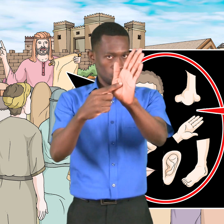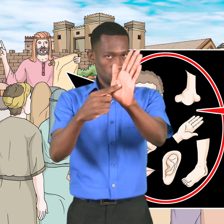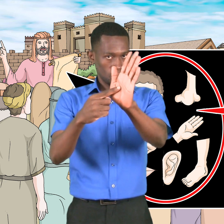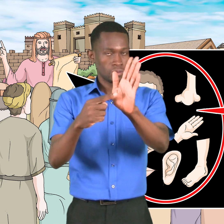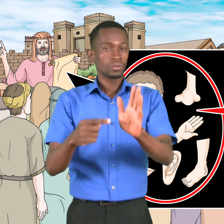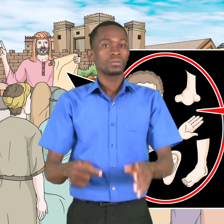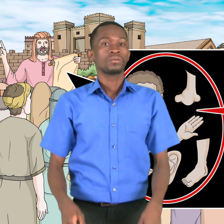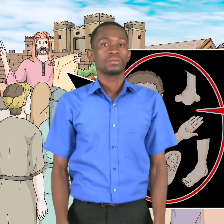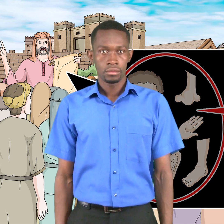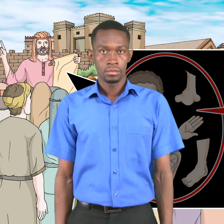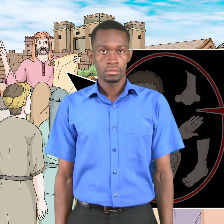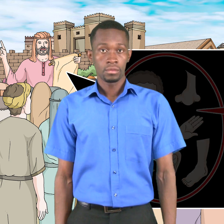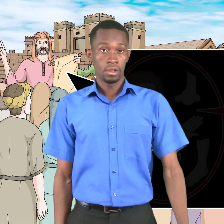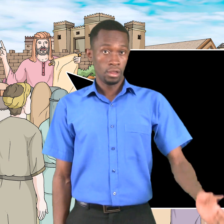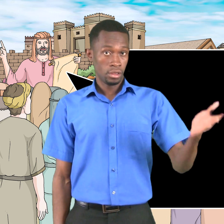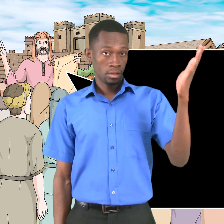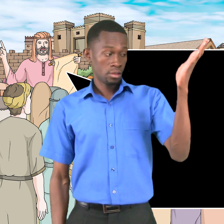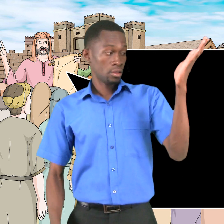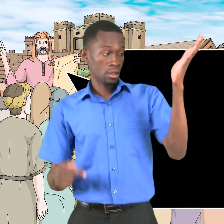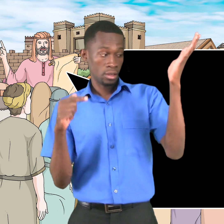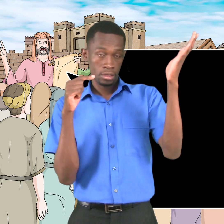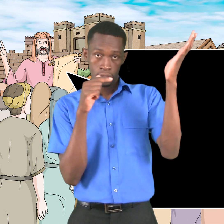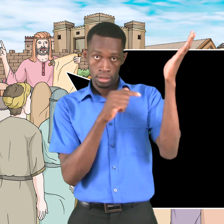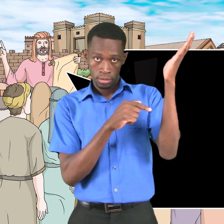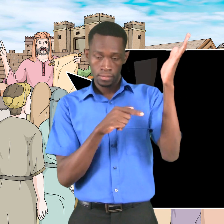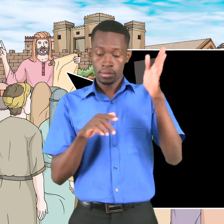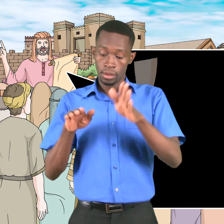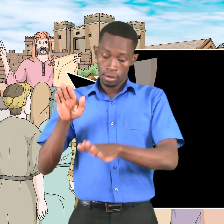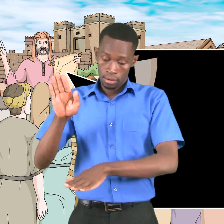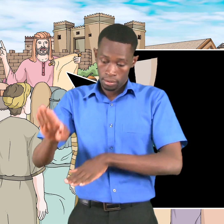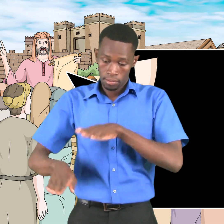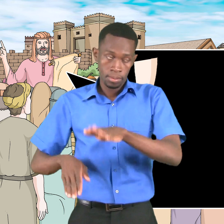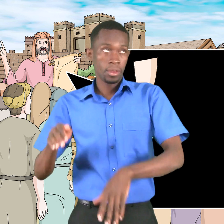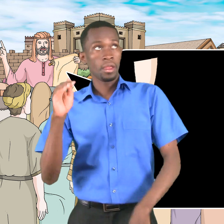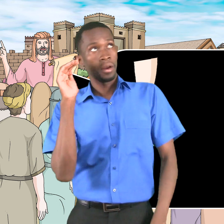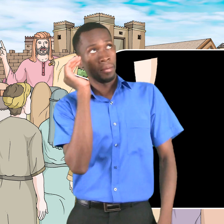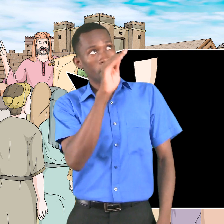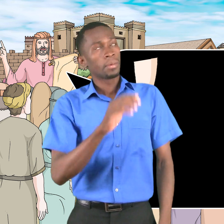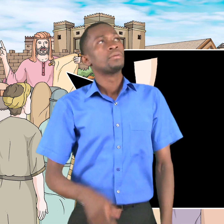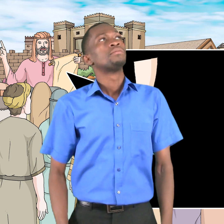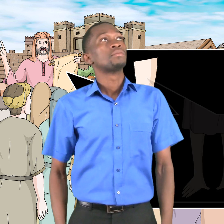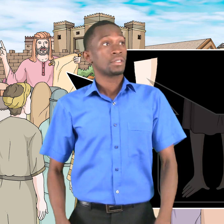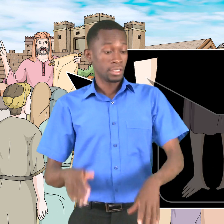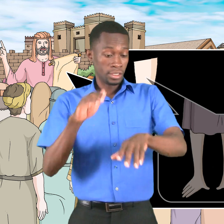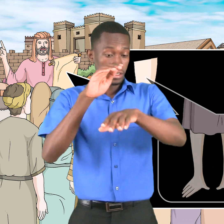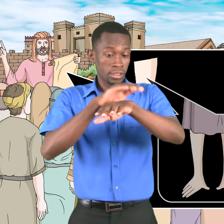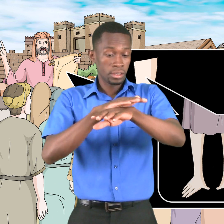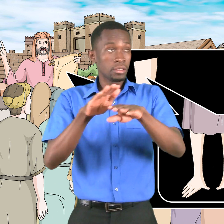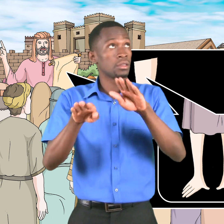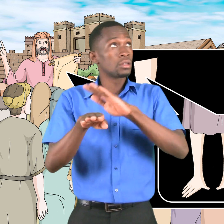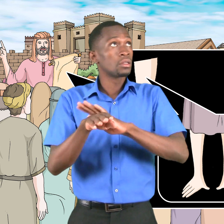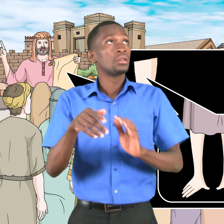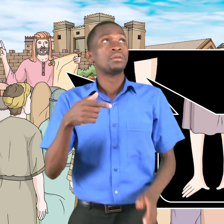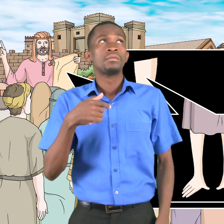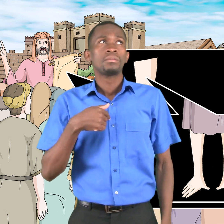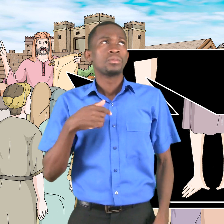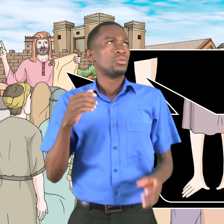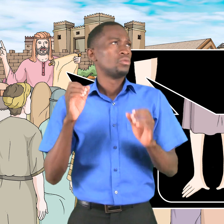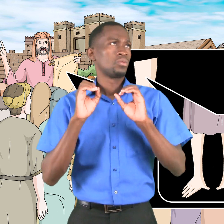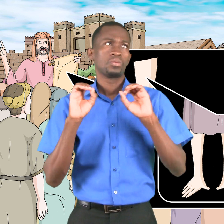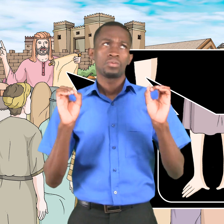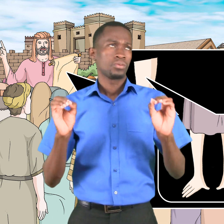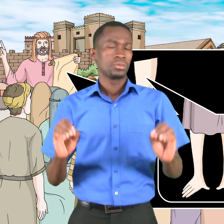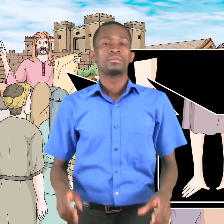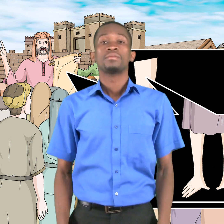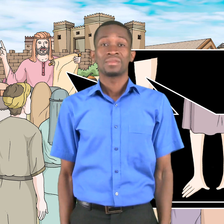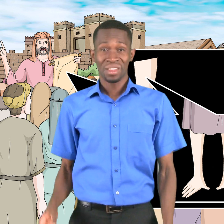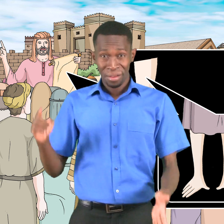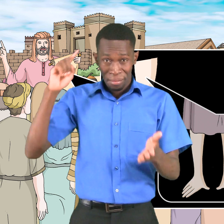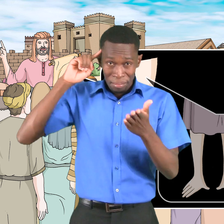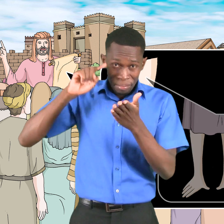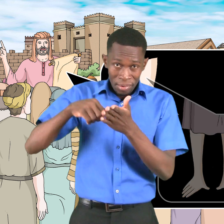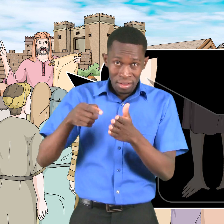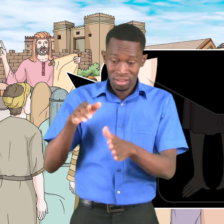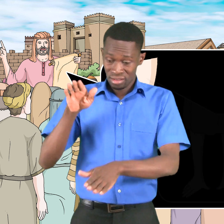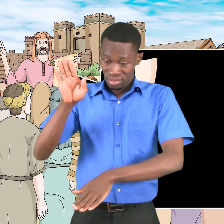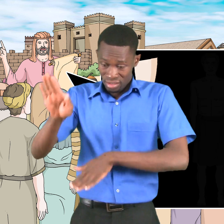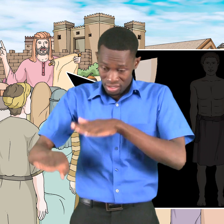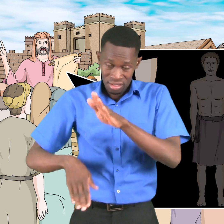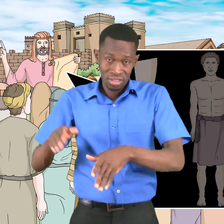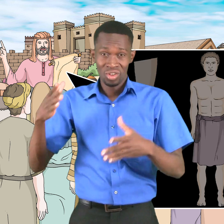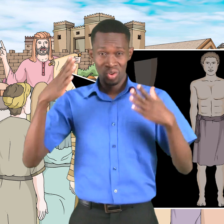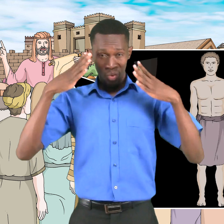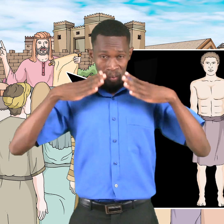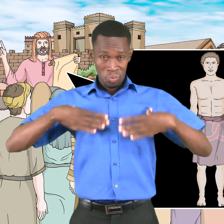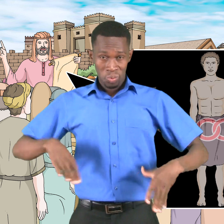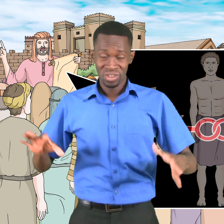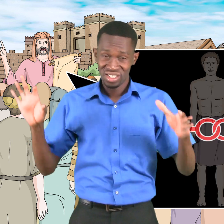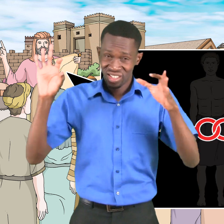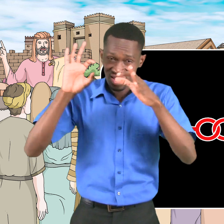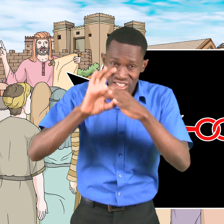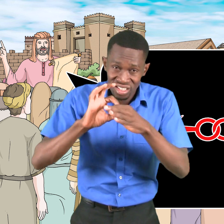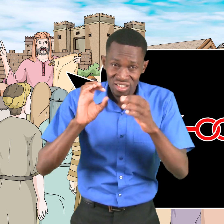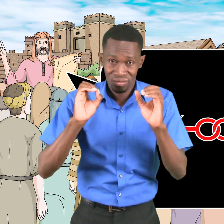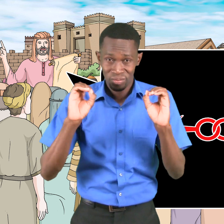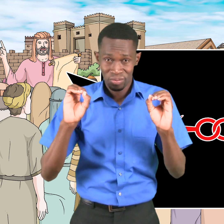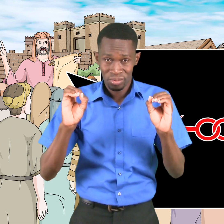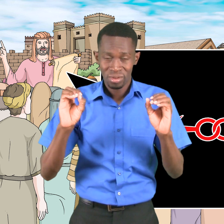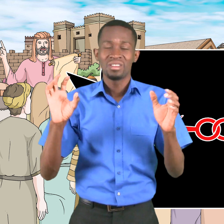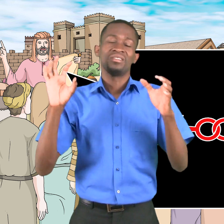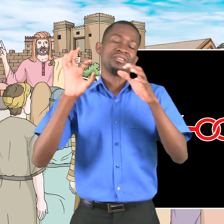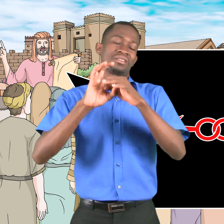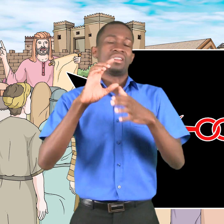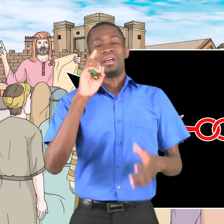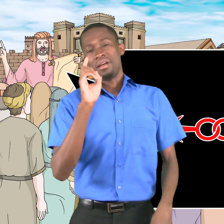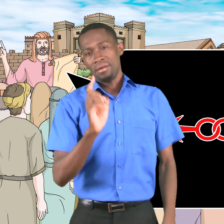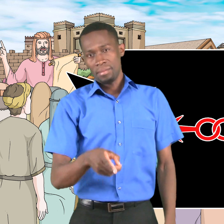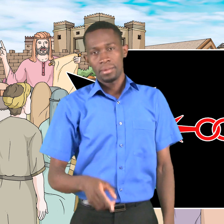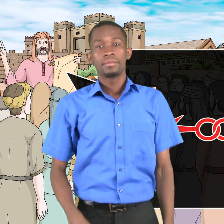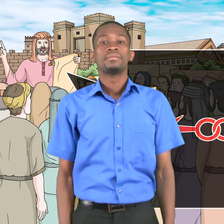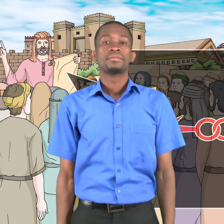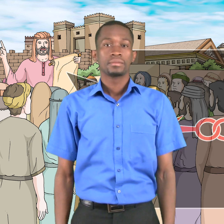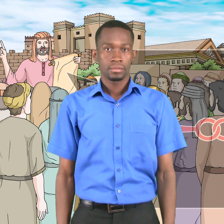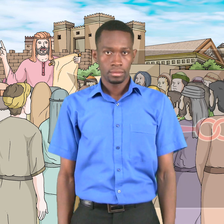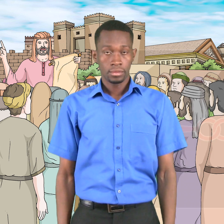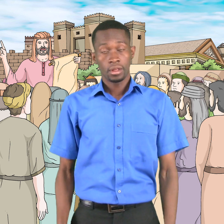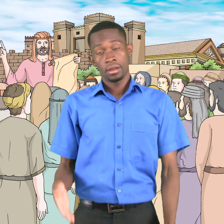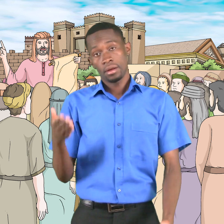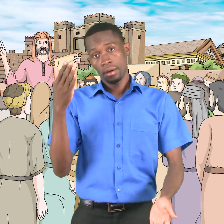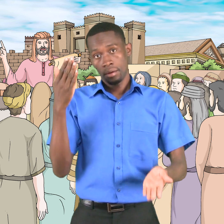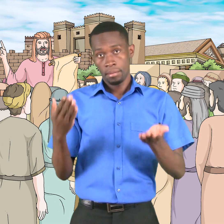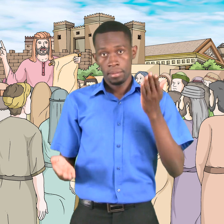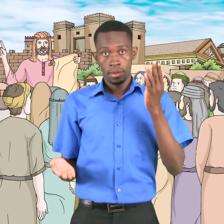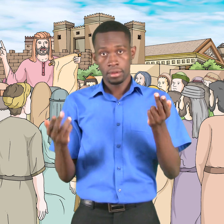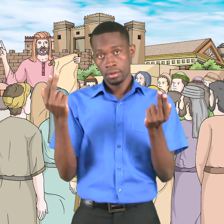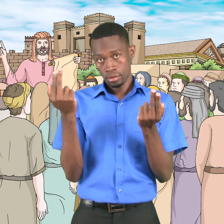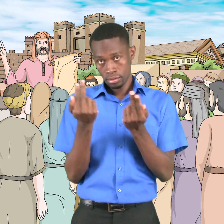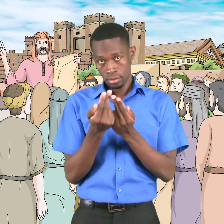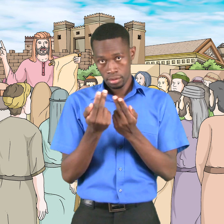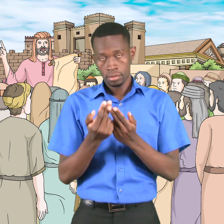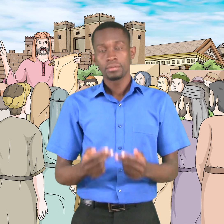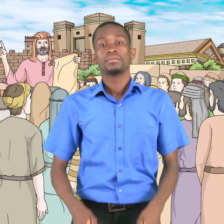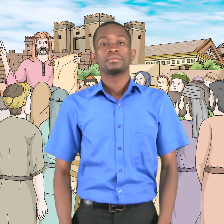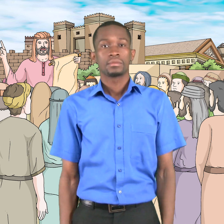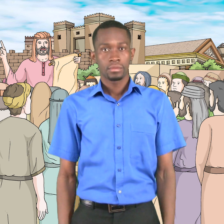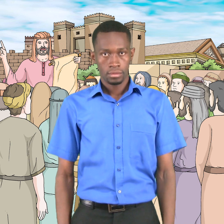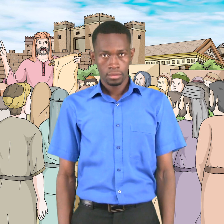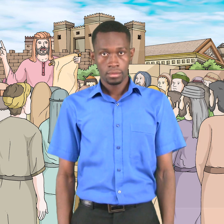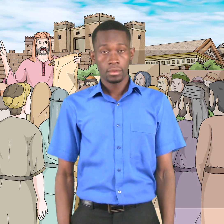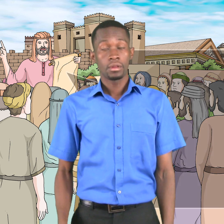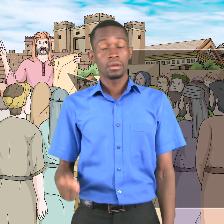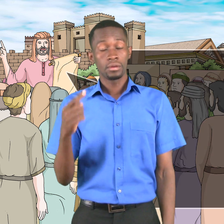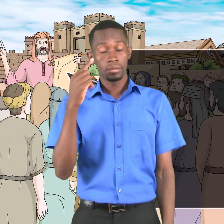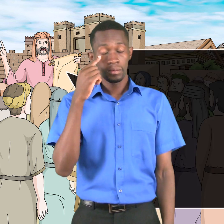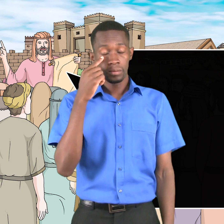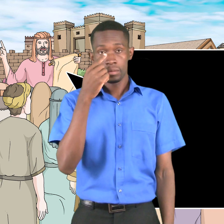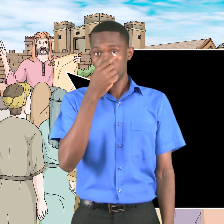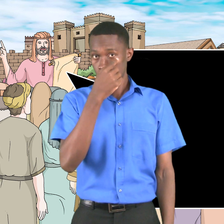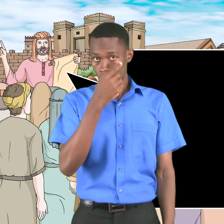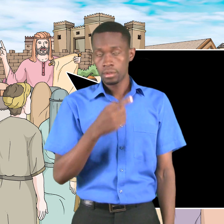If the foot should say, “Because I am not a hand, I do not belong to the body,” that would not make it any less a part of the body.